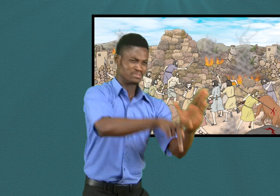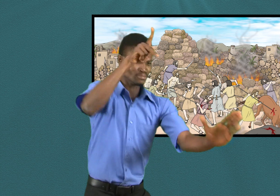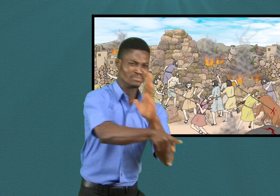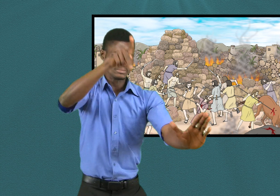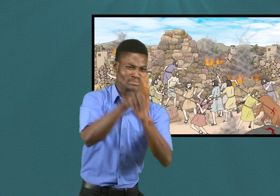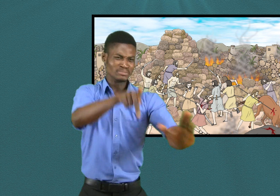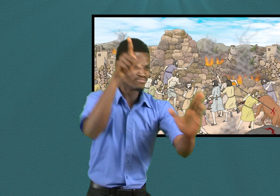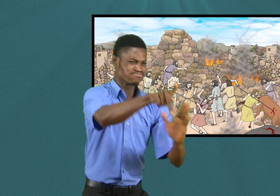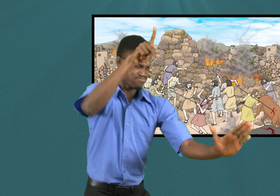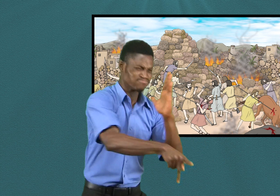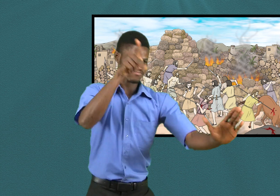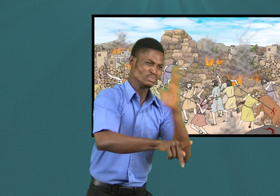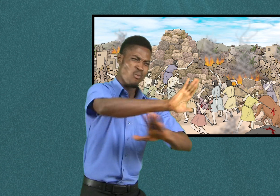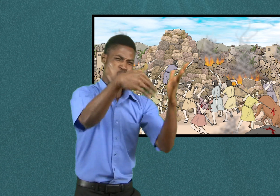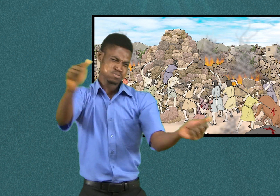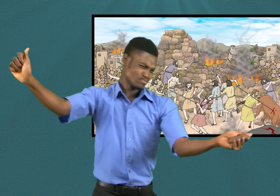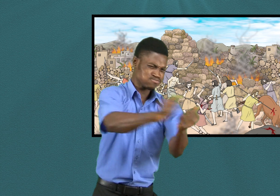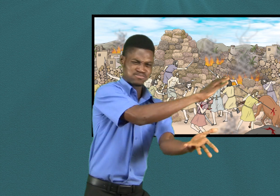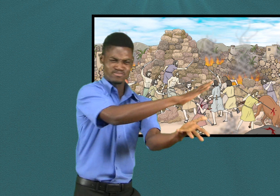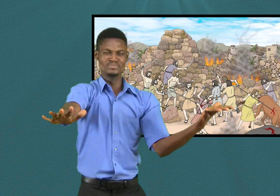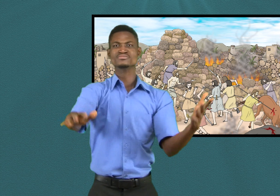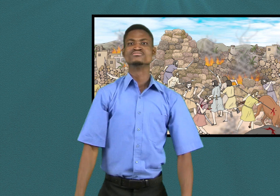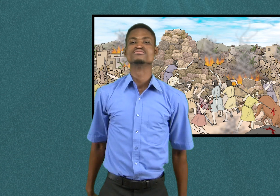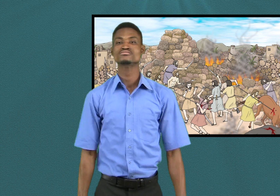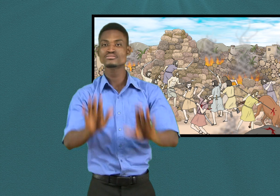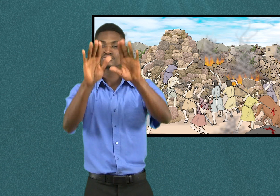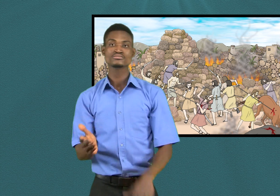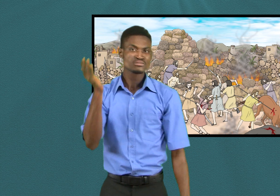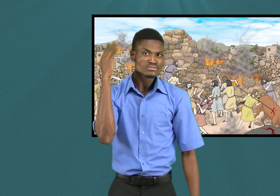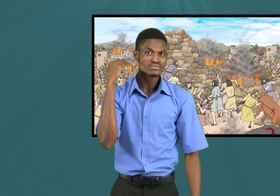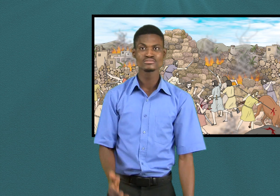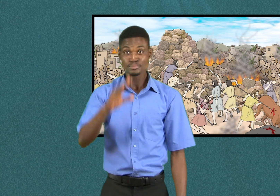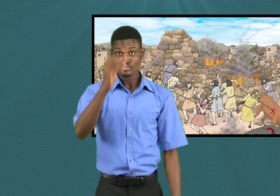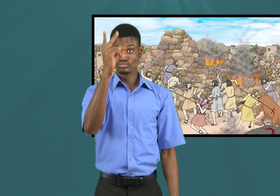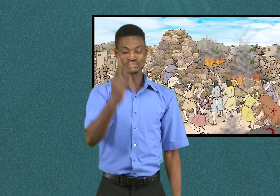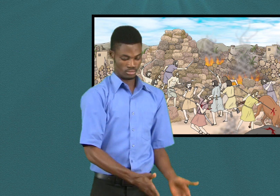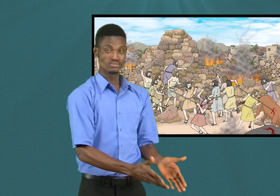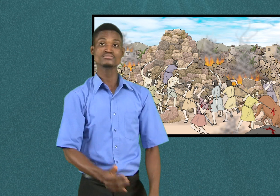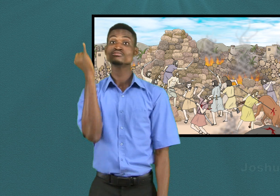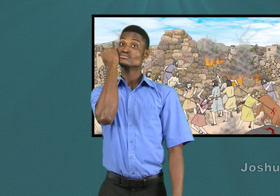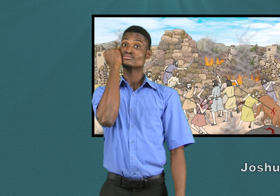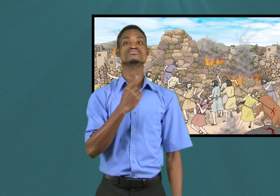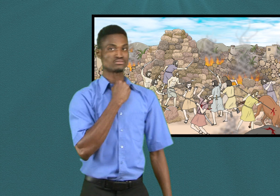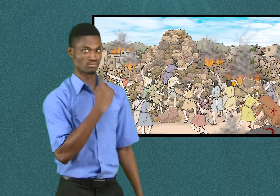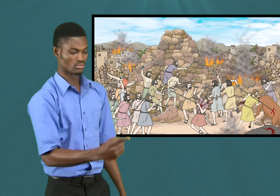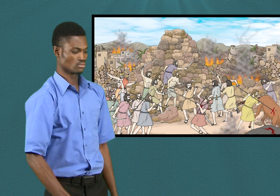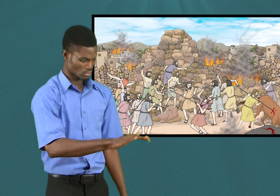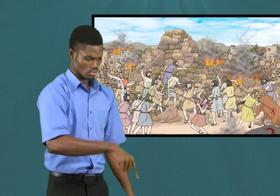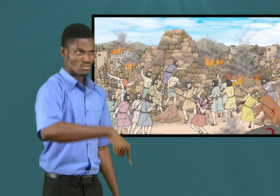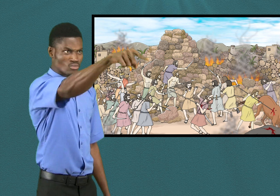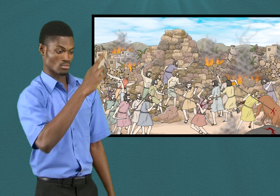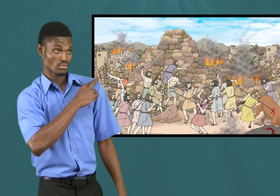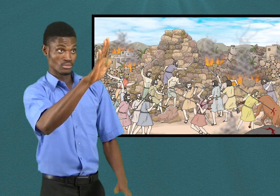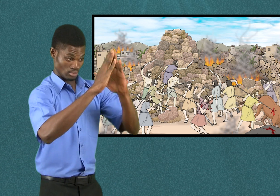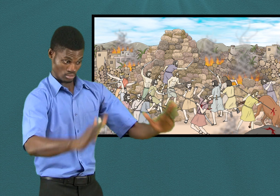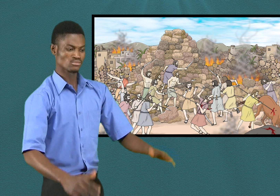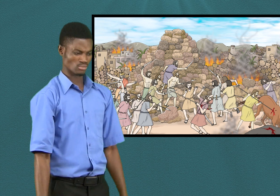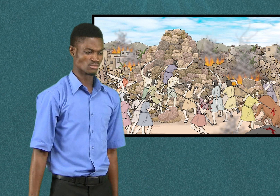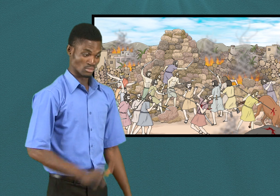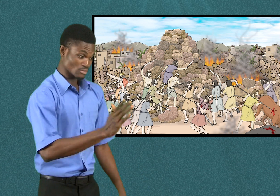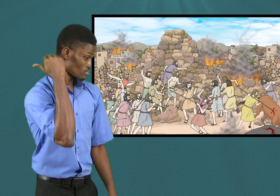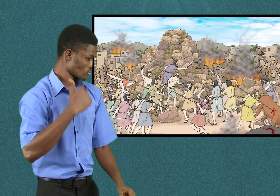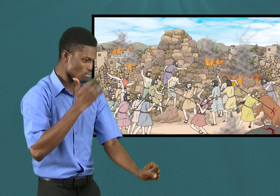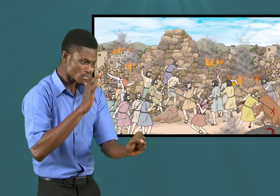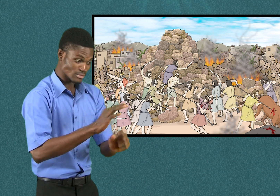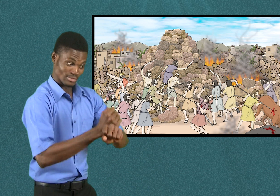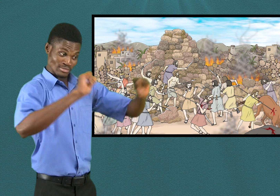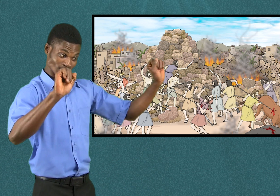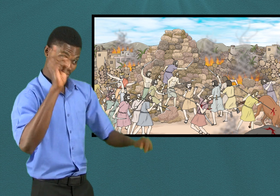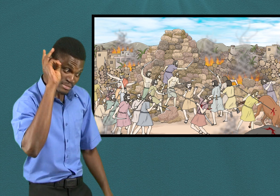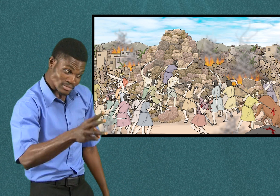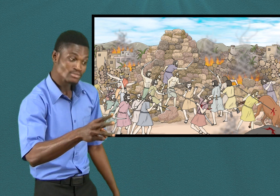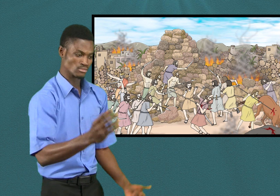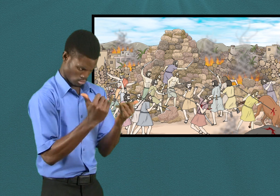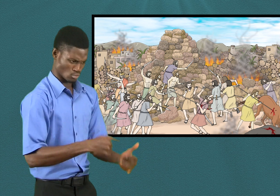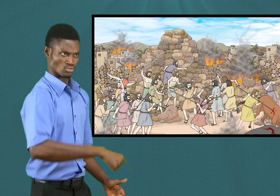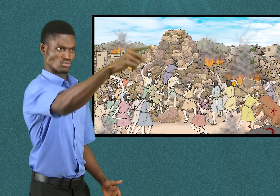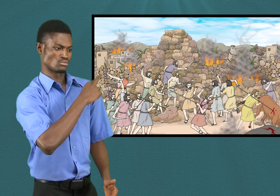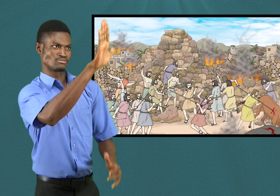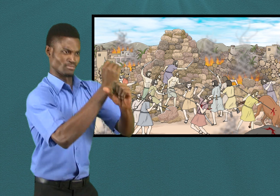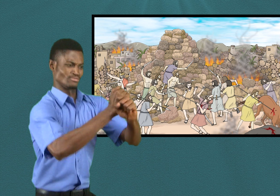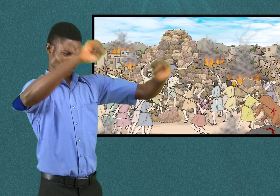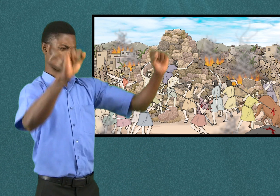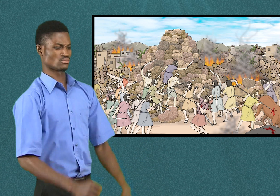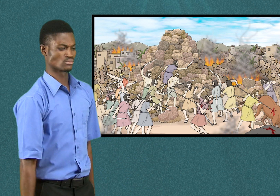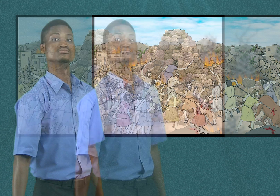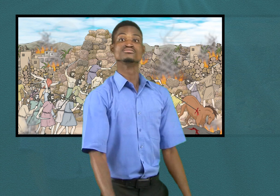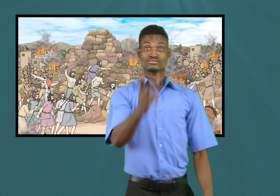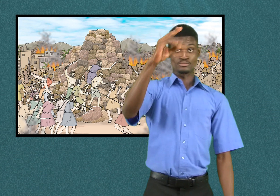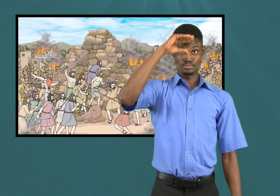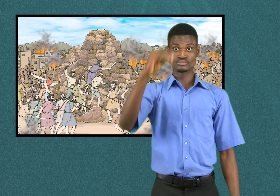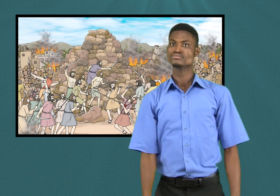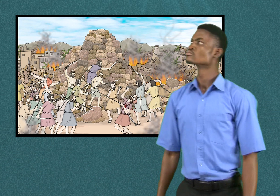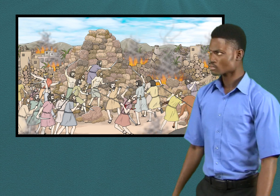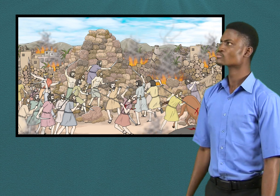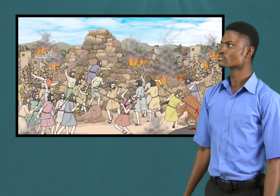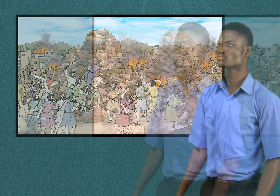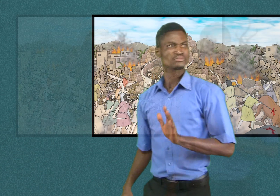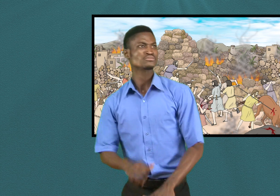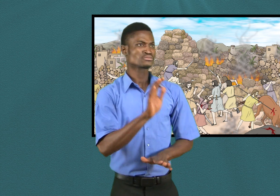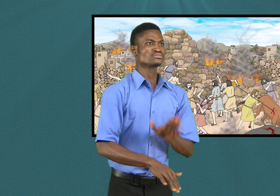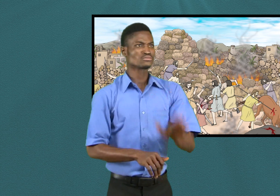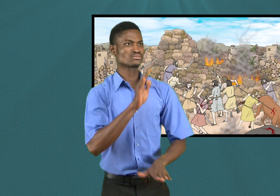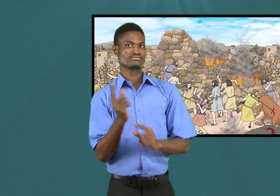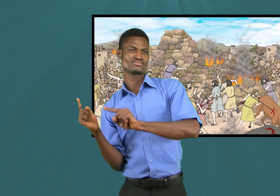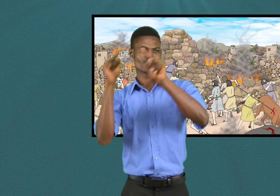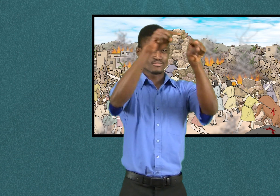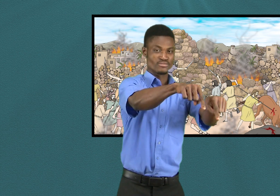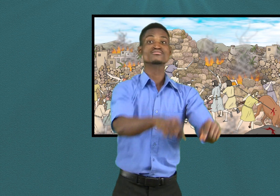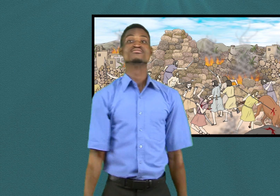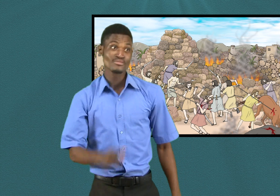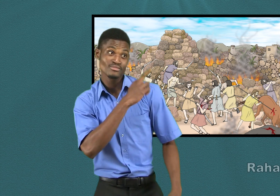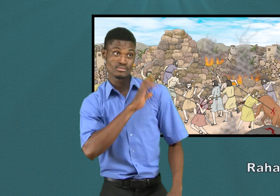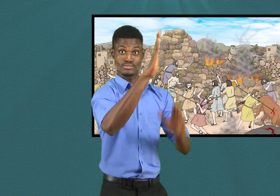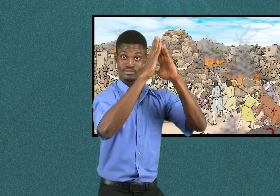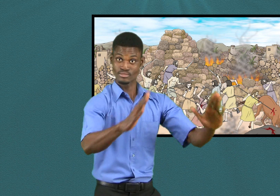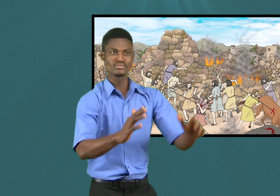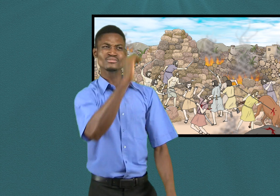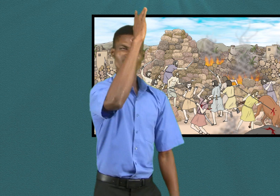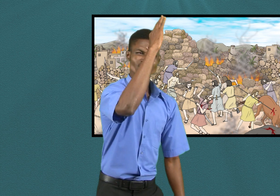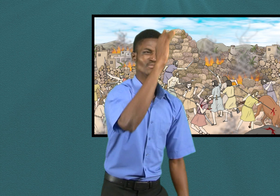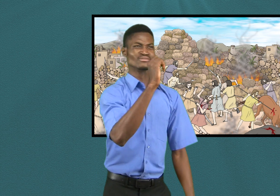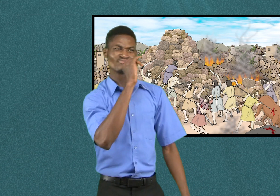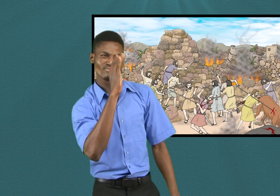Meanwhile, Joshua told the two men who had spied out the land, “Go into the house of the prostitute and bring out the woman and all who are with her, just as you promised her.”